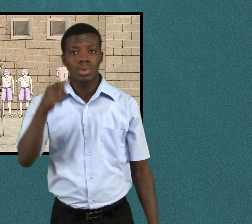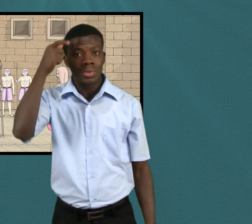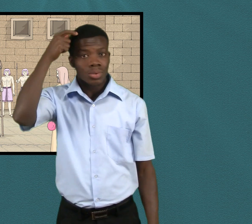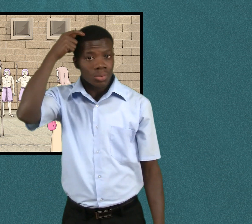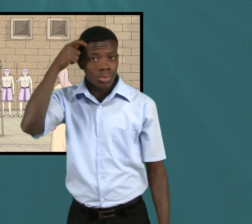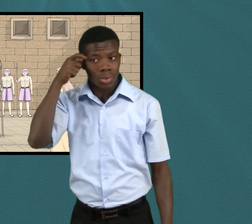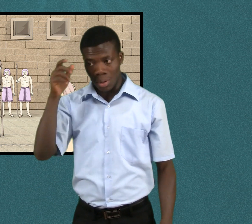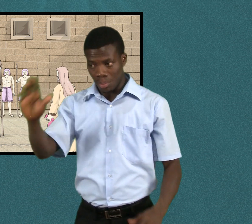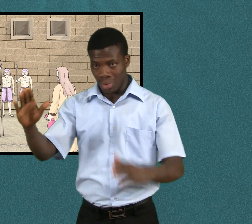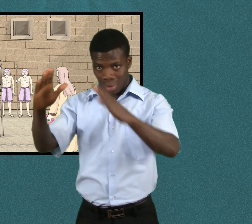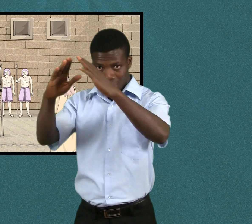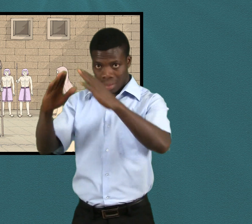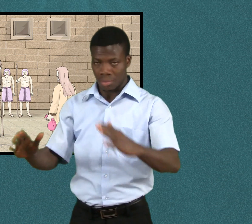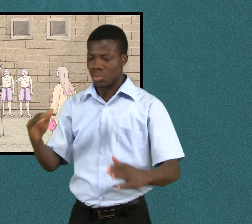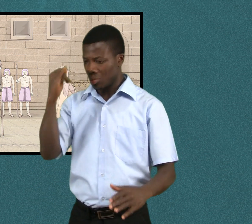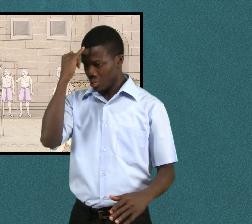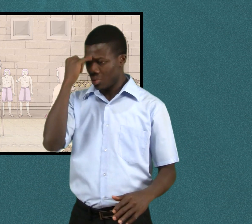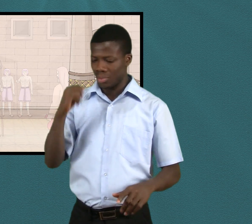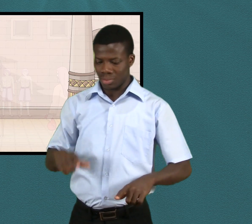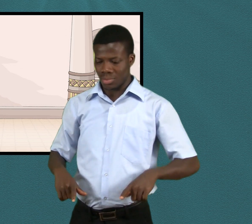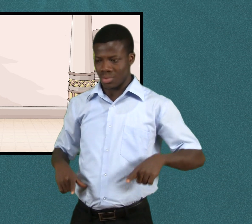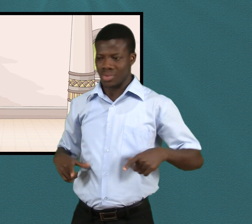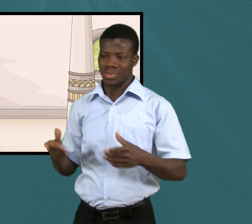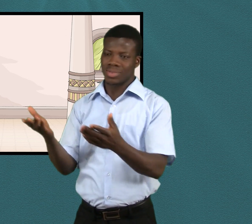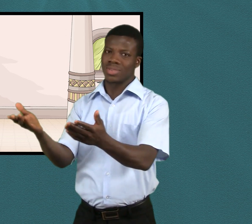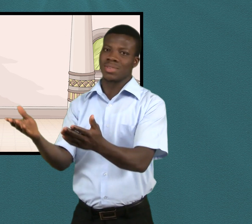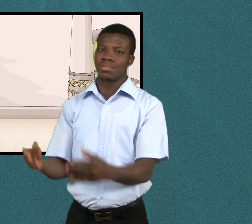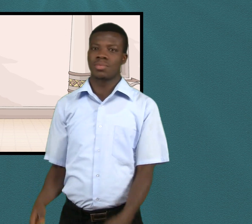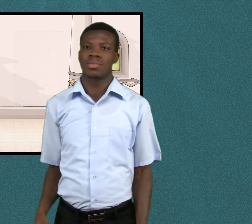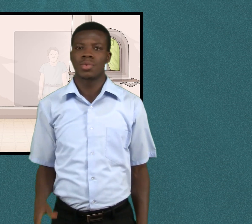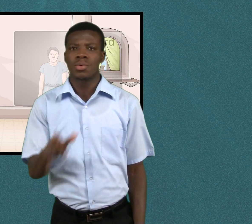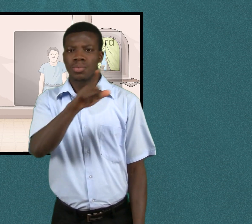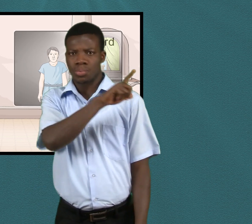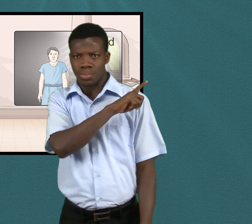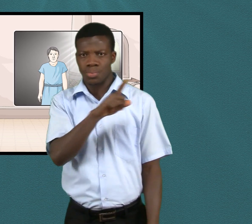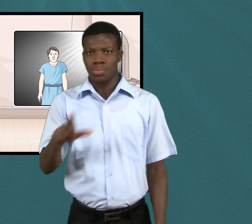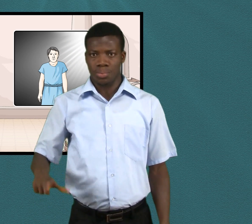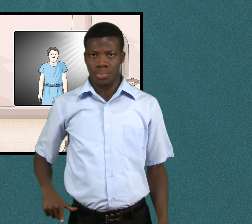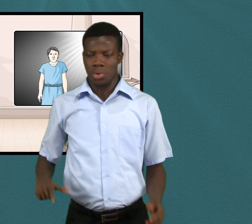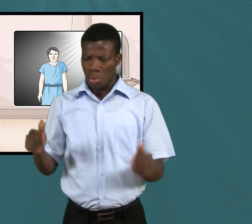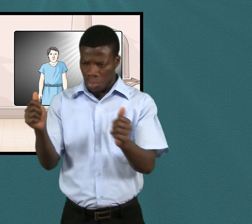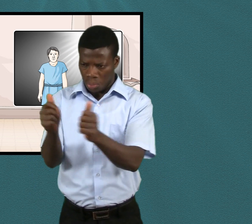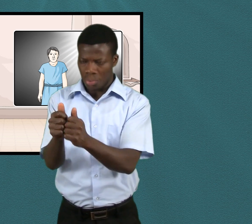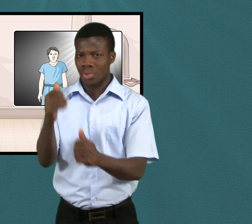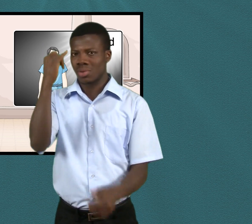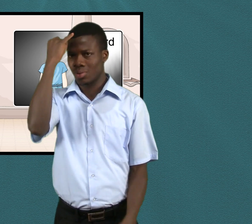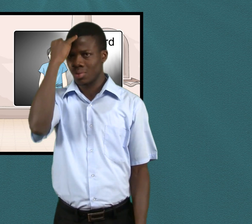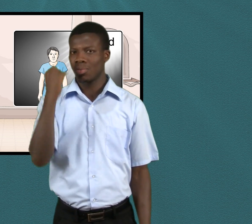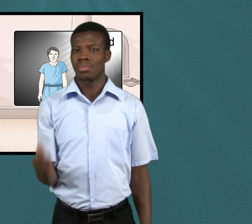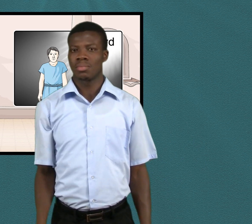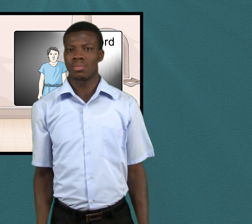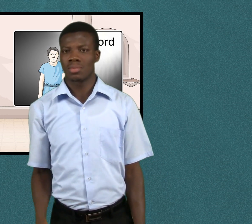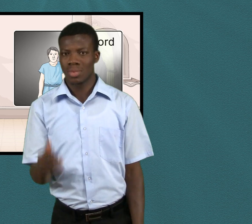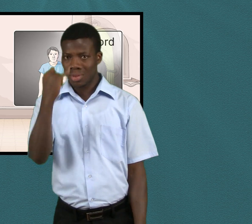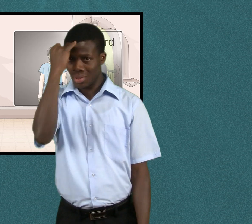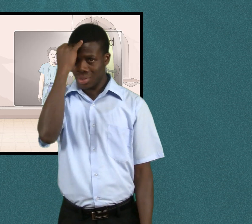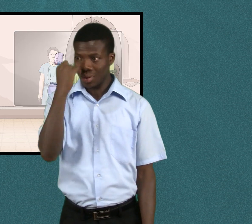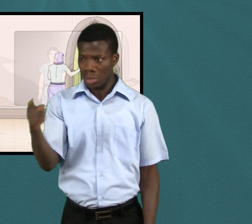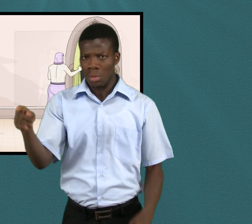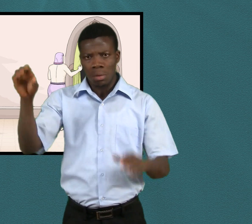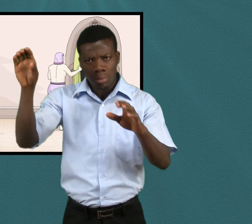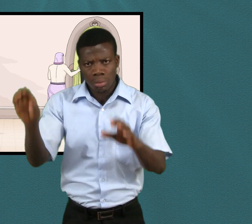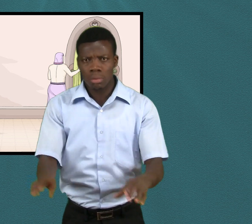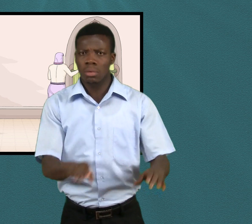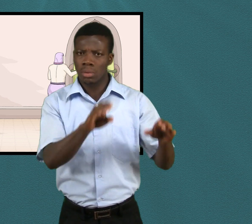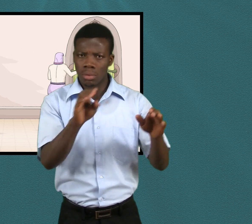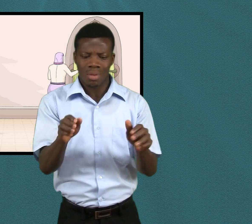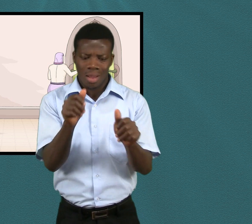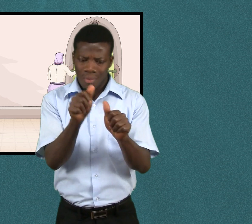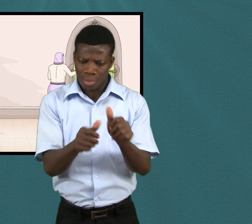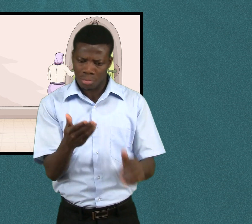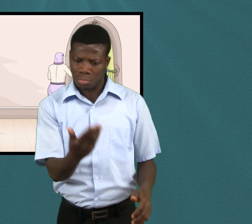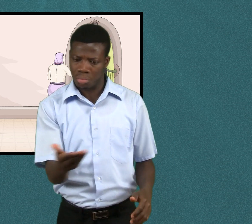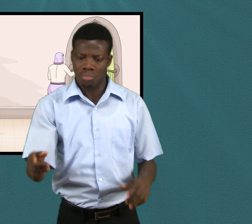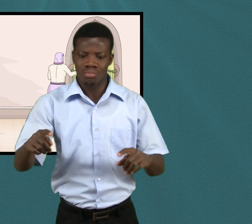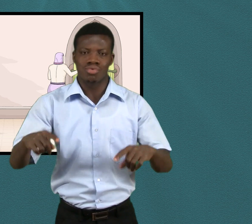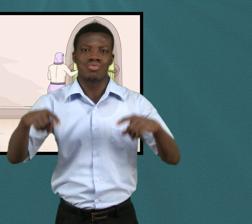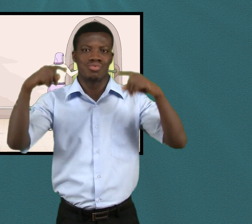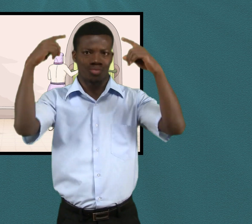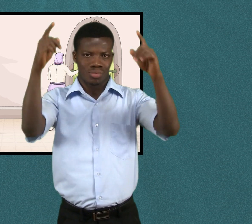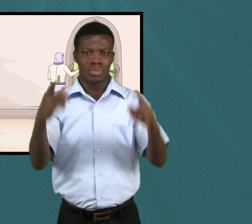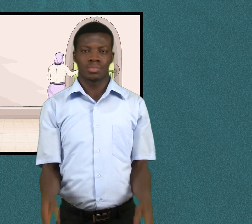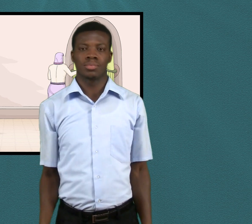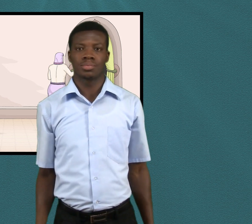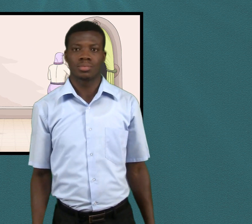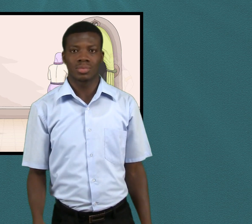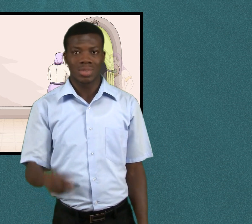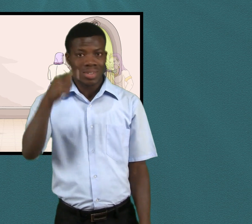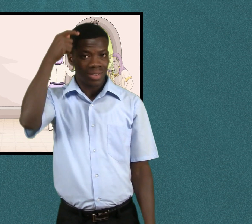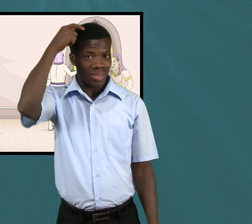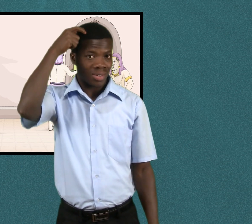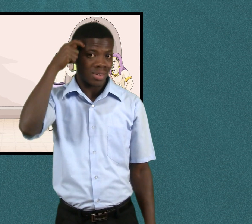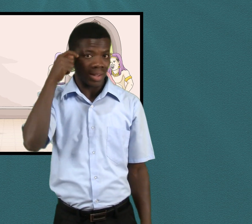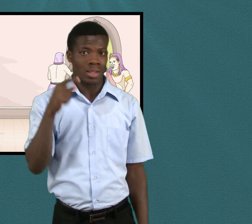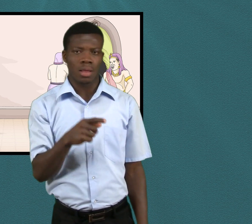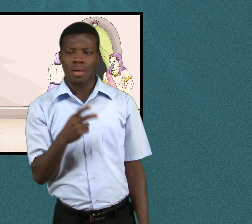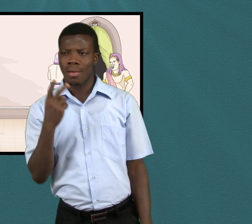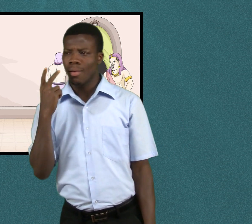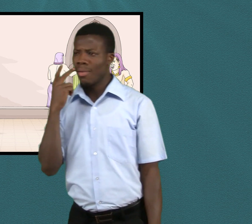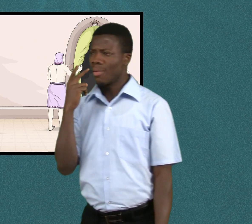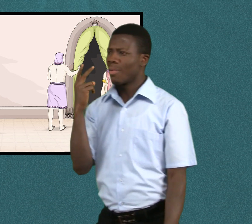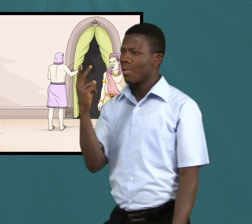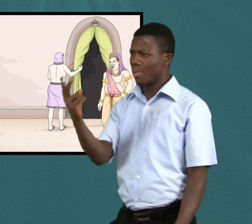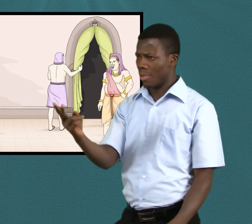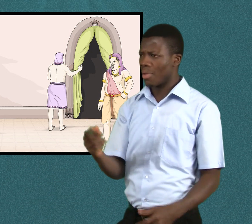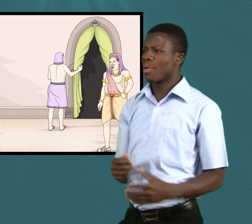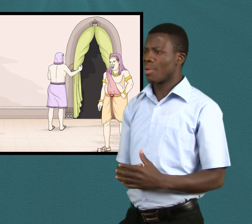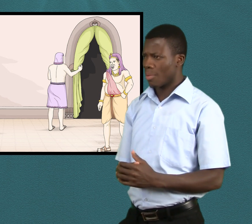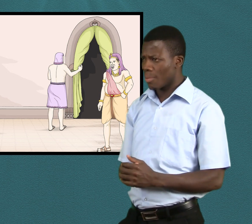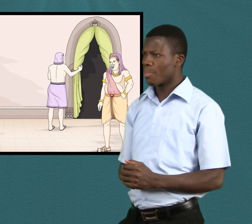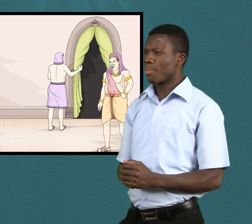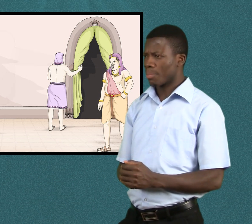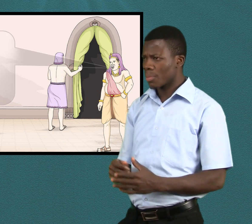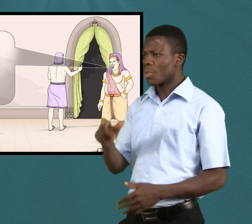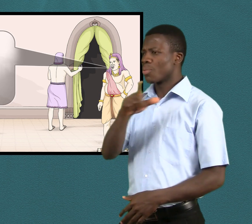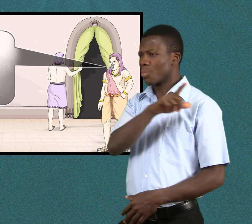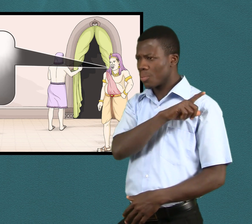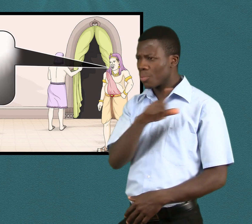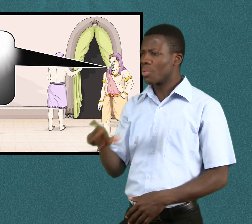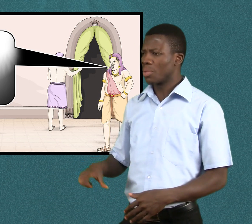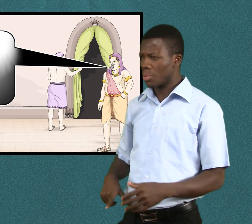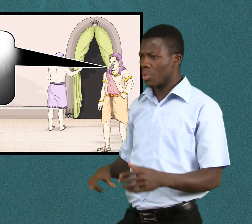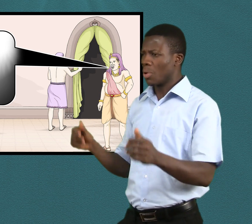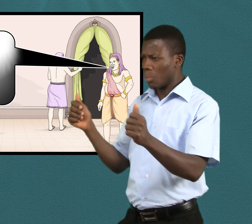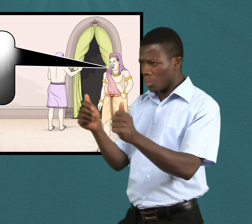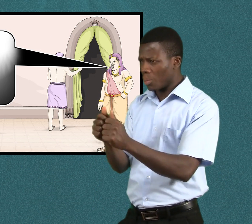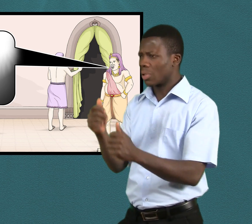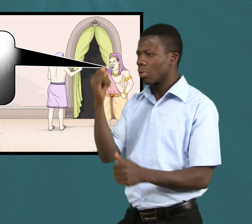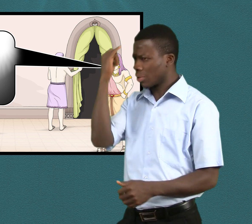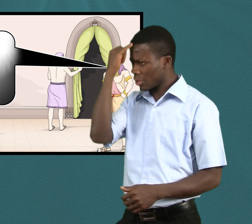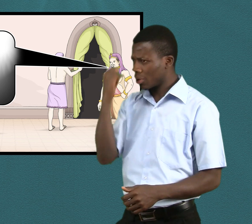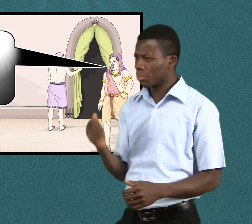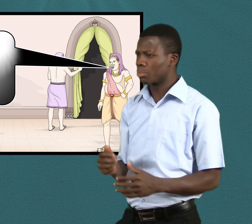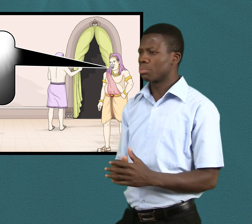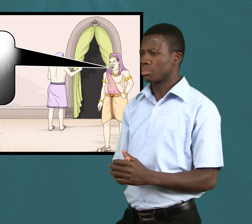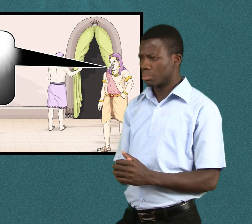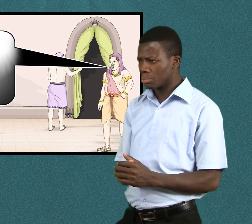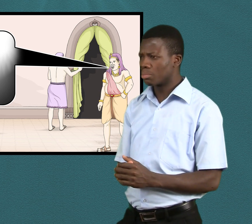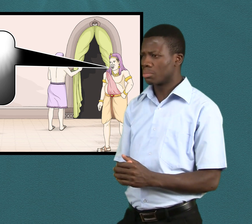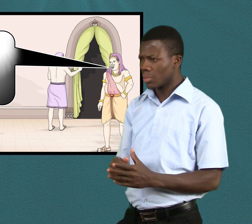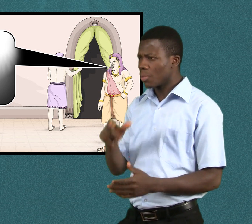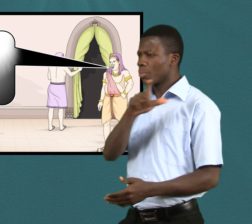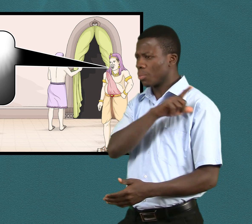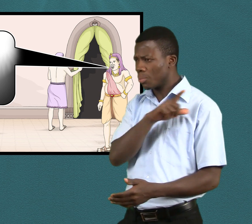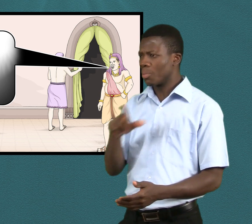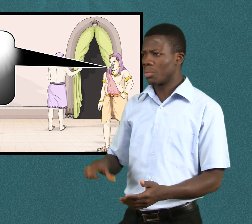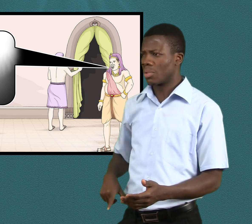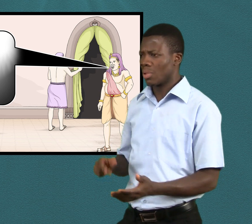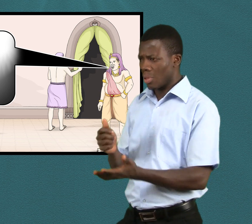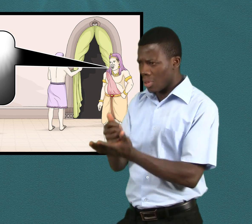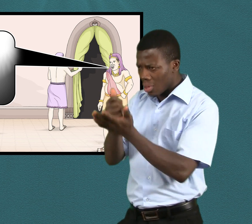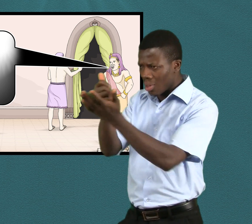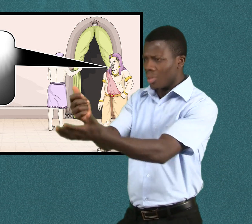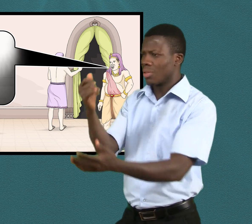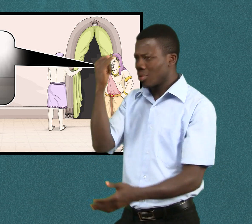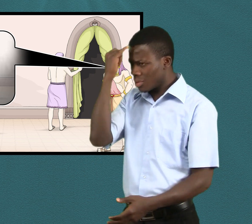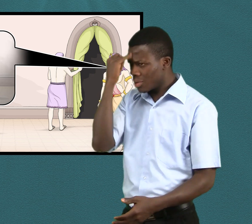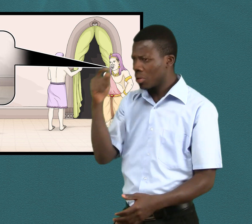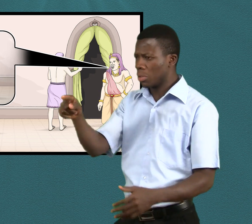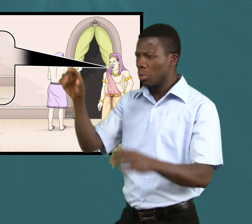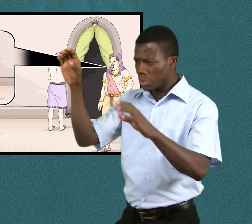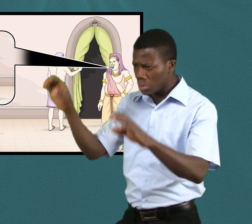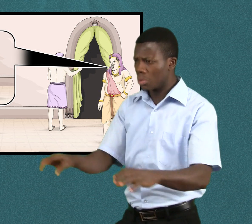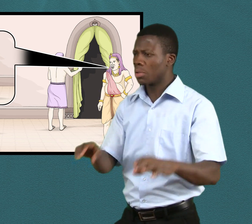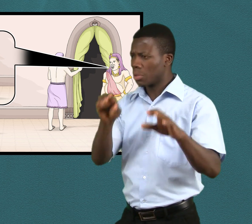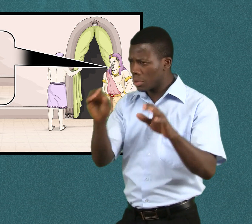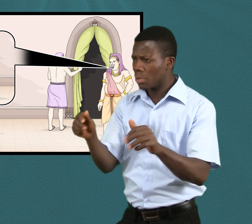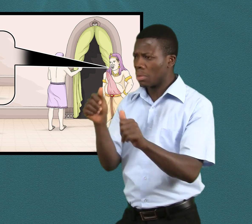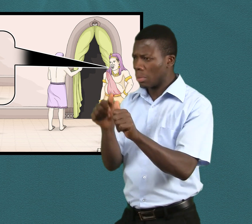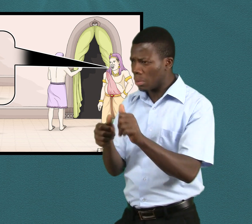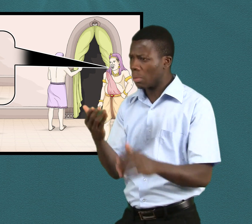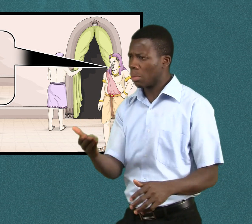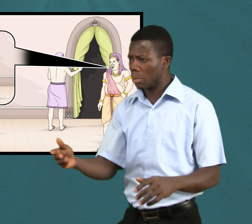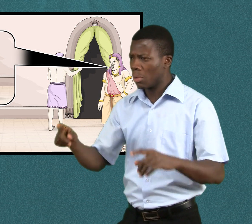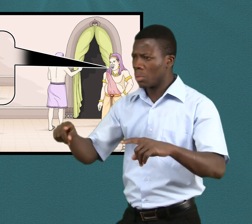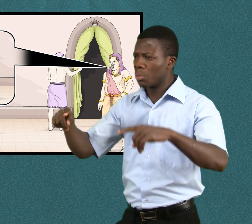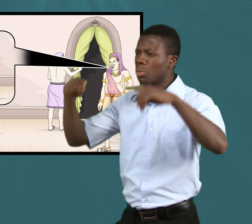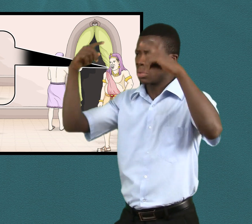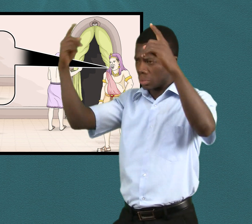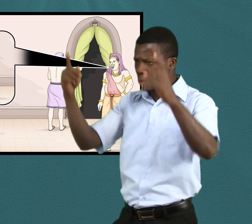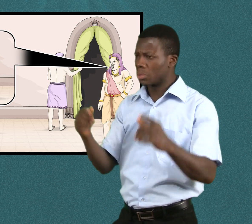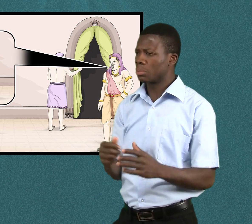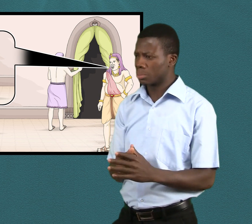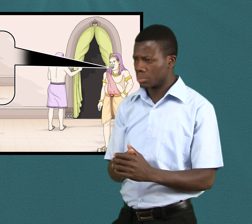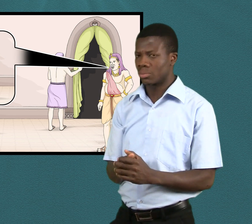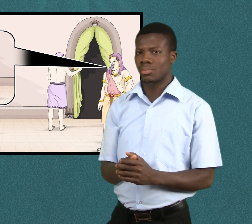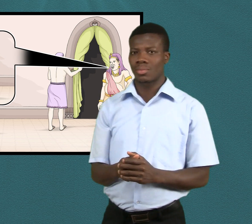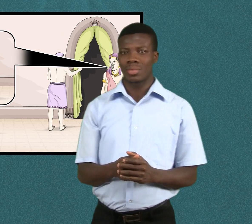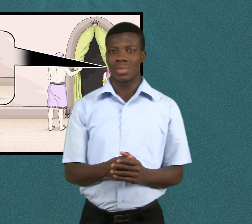And the LORD was with Joseph, and he became a successful man, serving in the household of his Egyptian master.